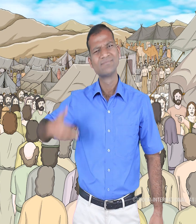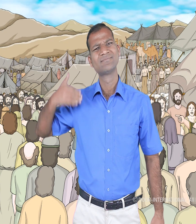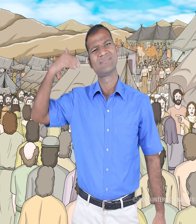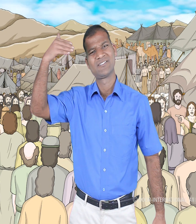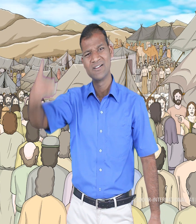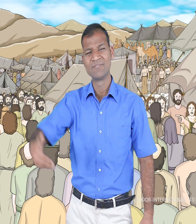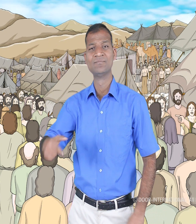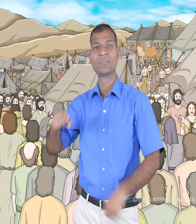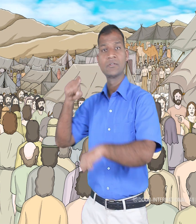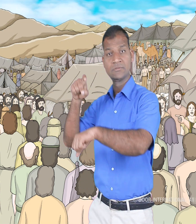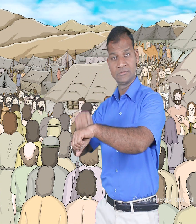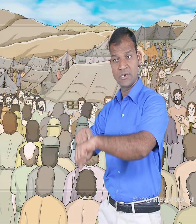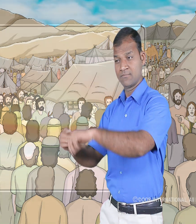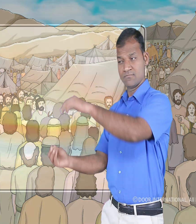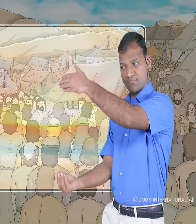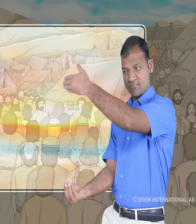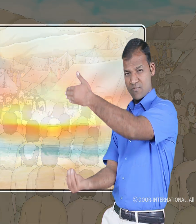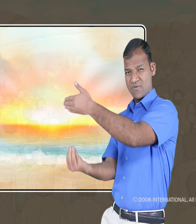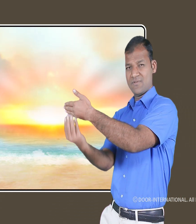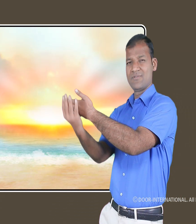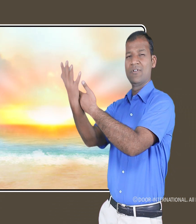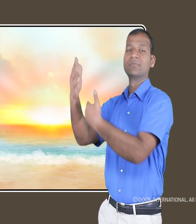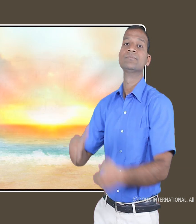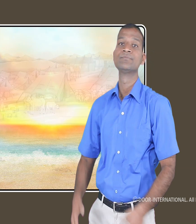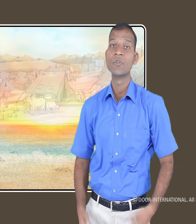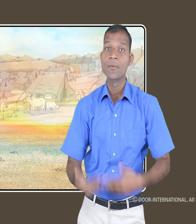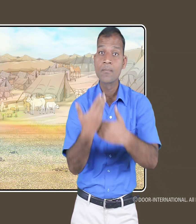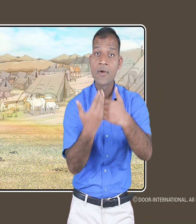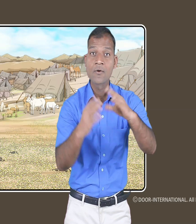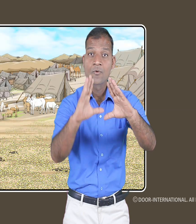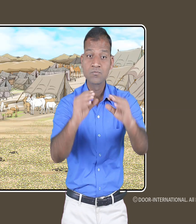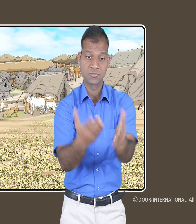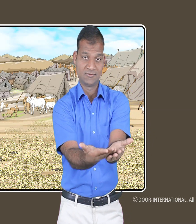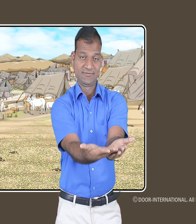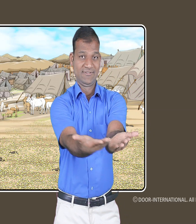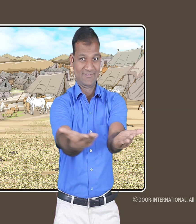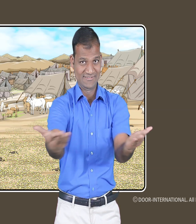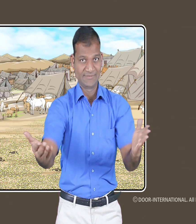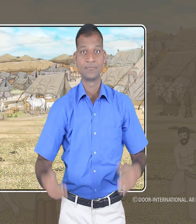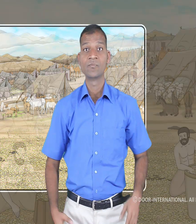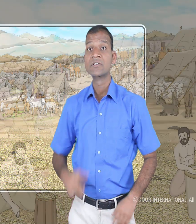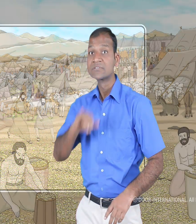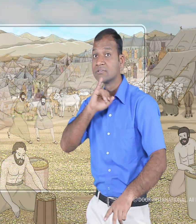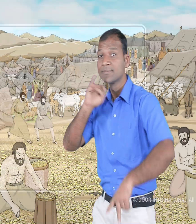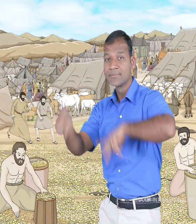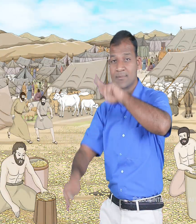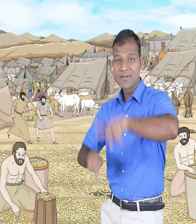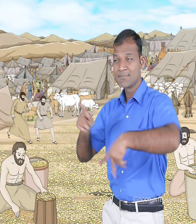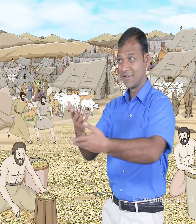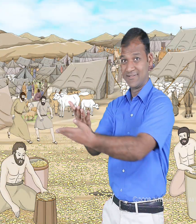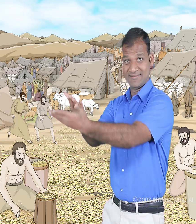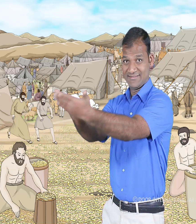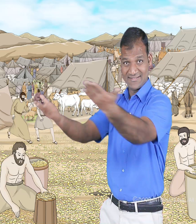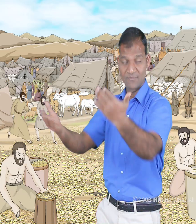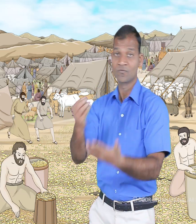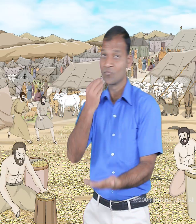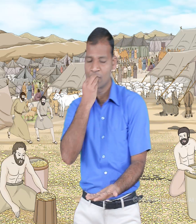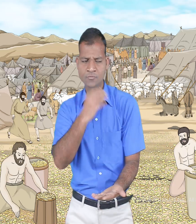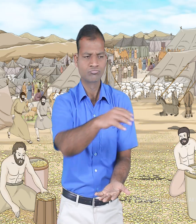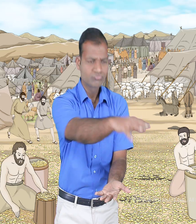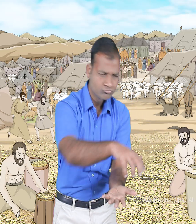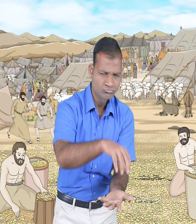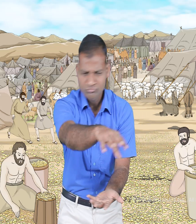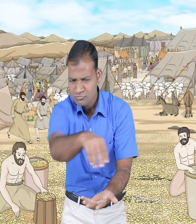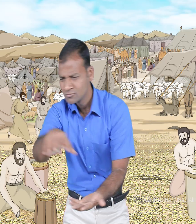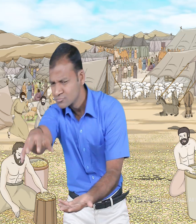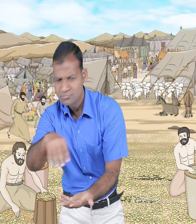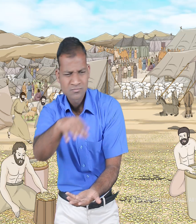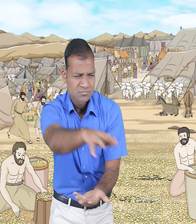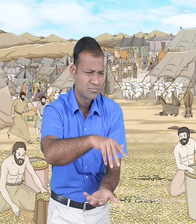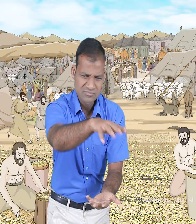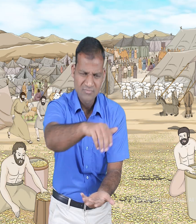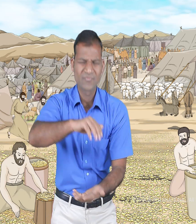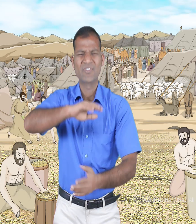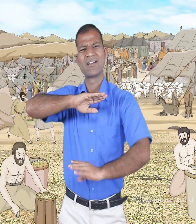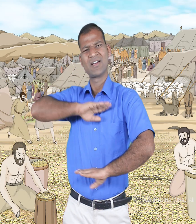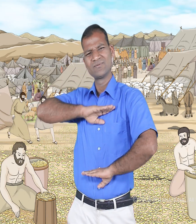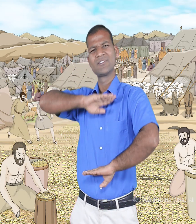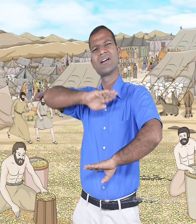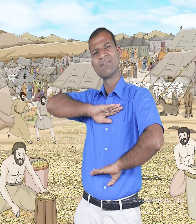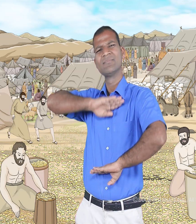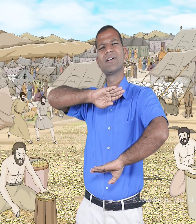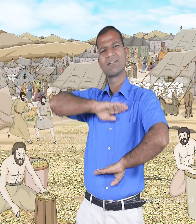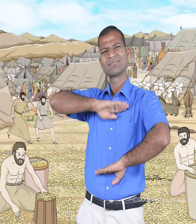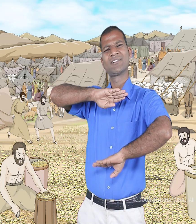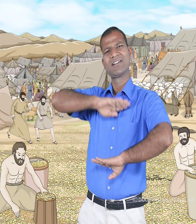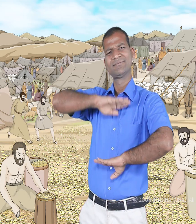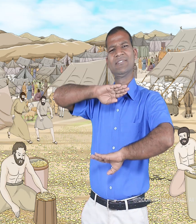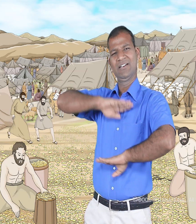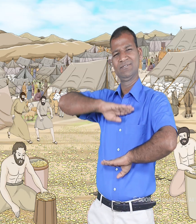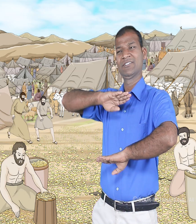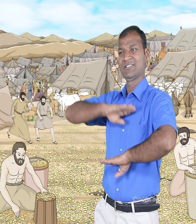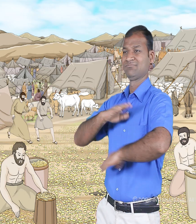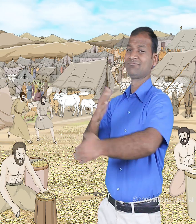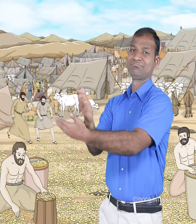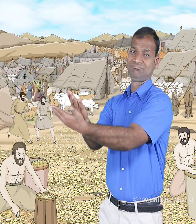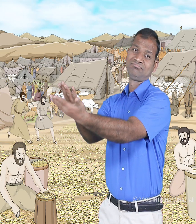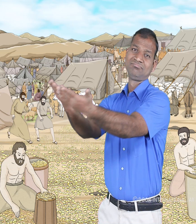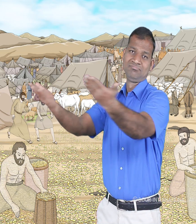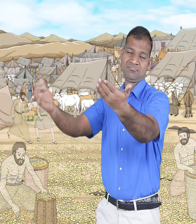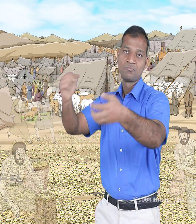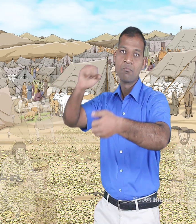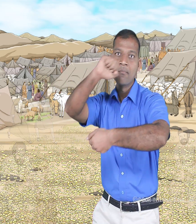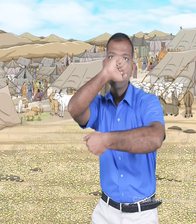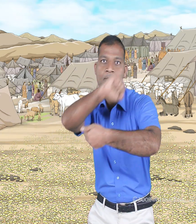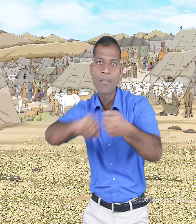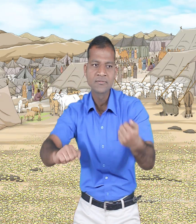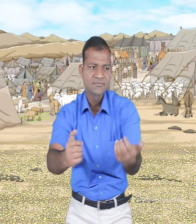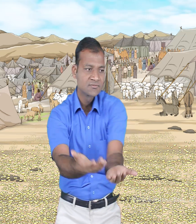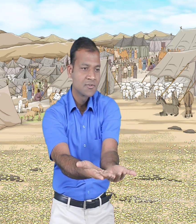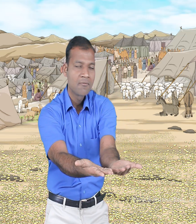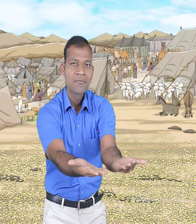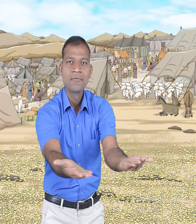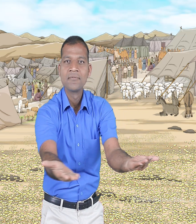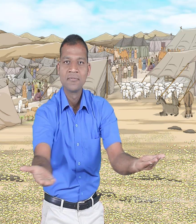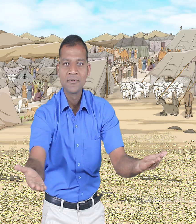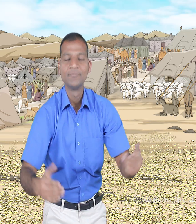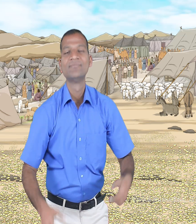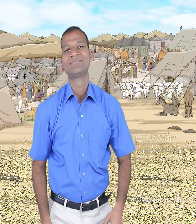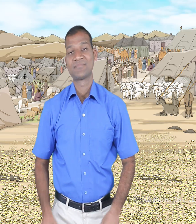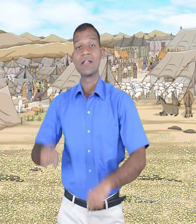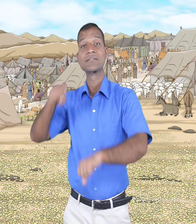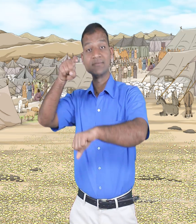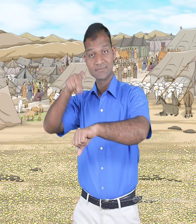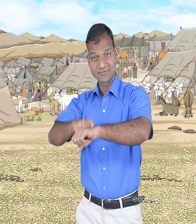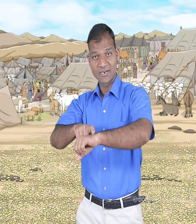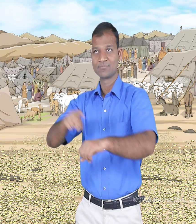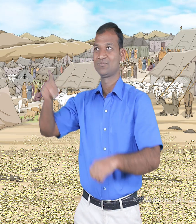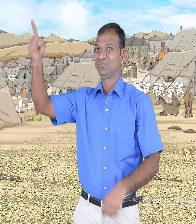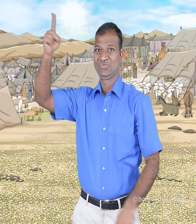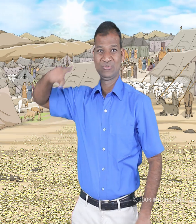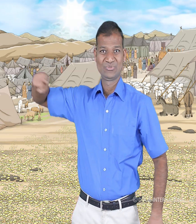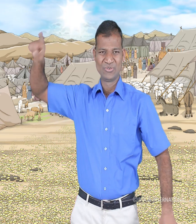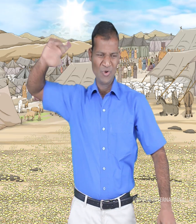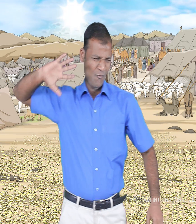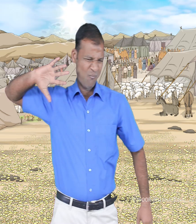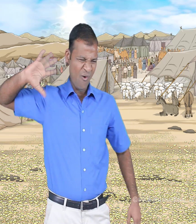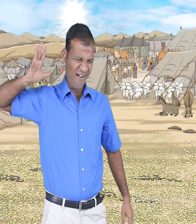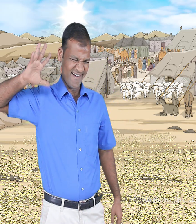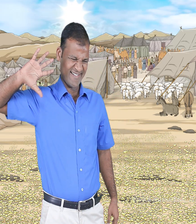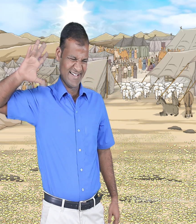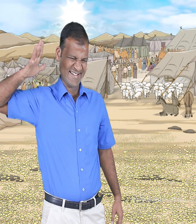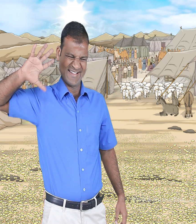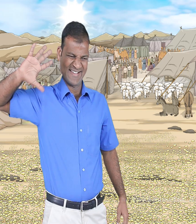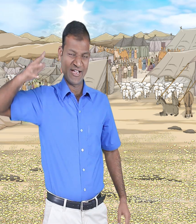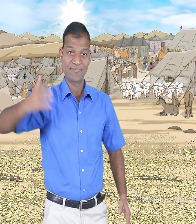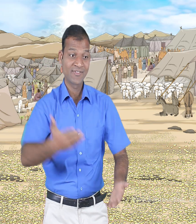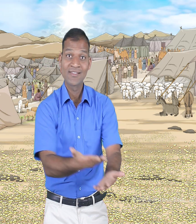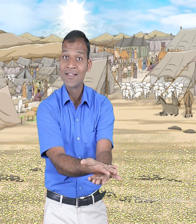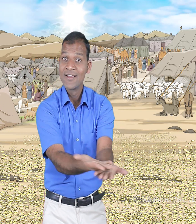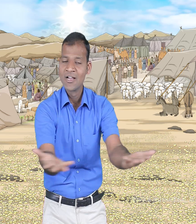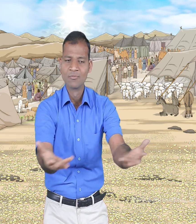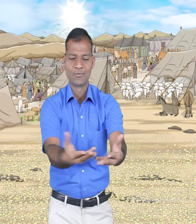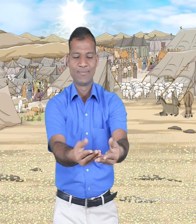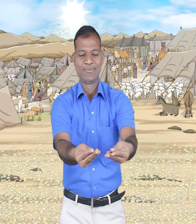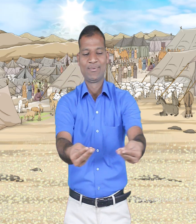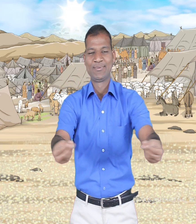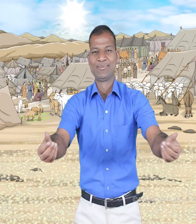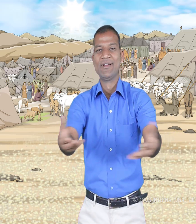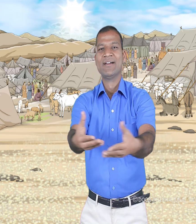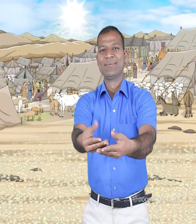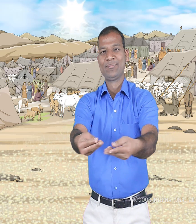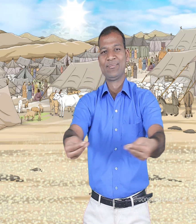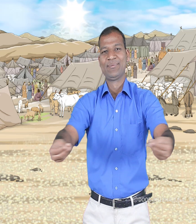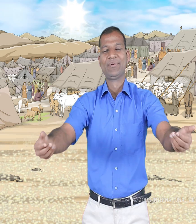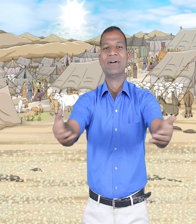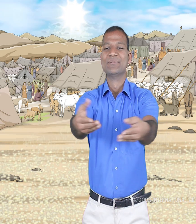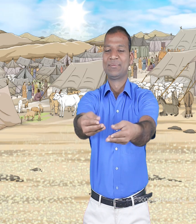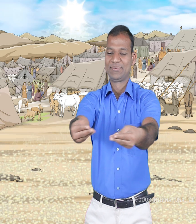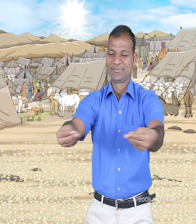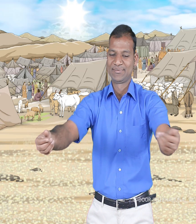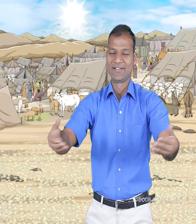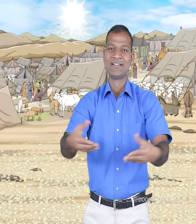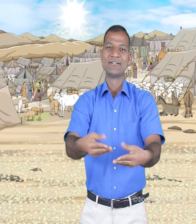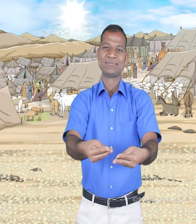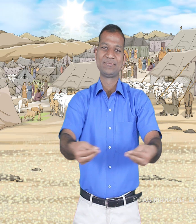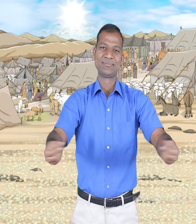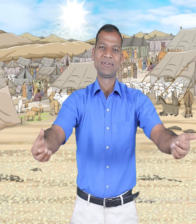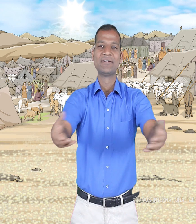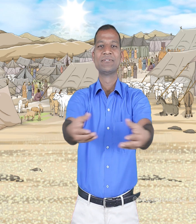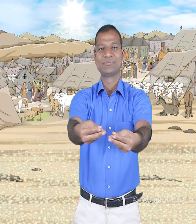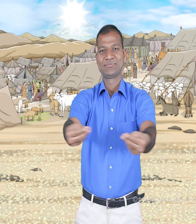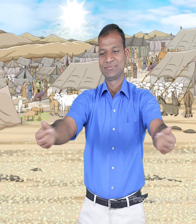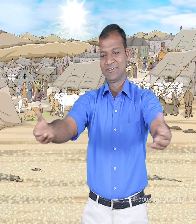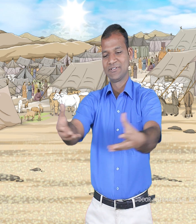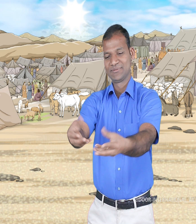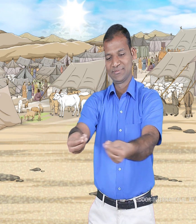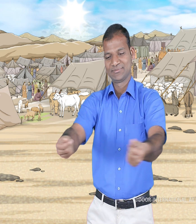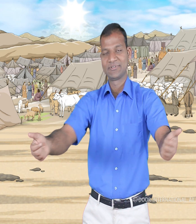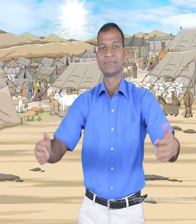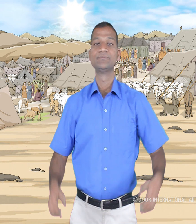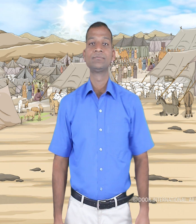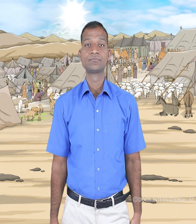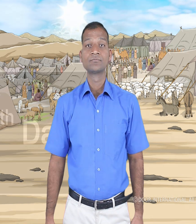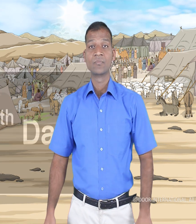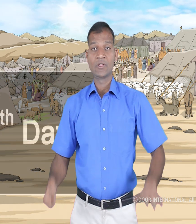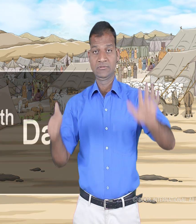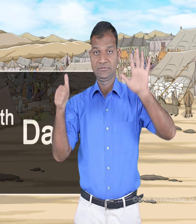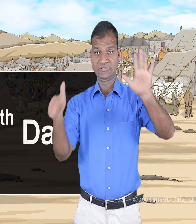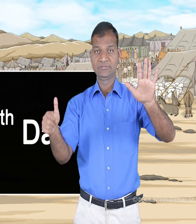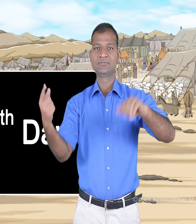Every morning each one gathered as much as was needed, and when the sun grew hot, it melted away.